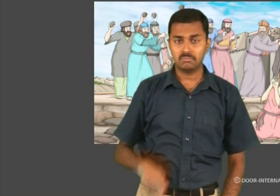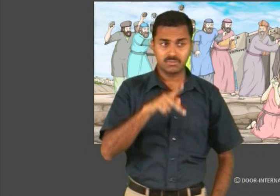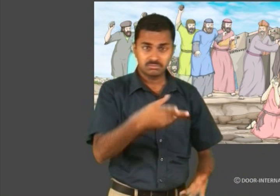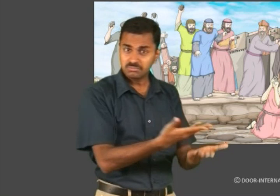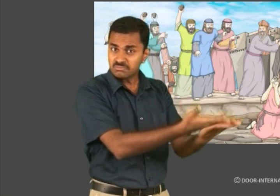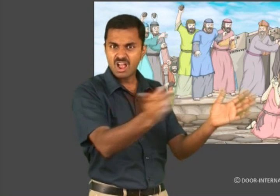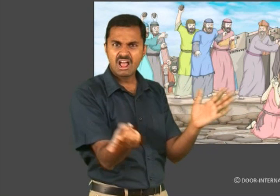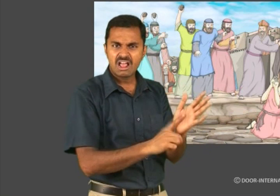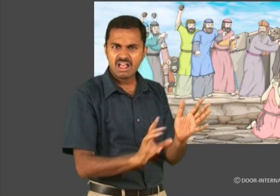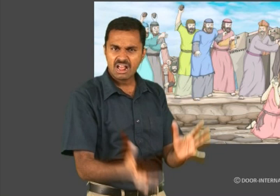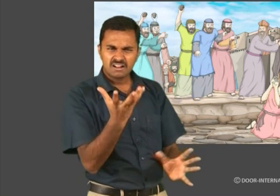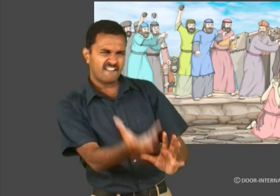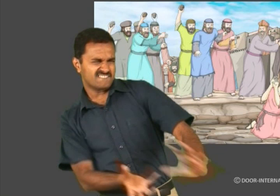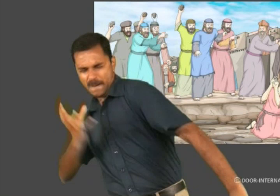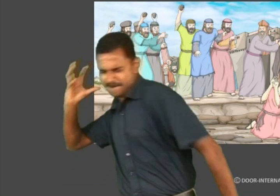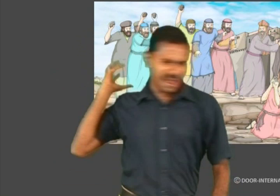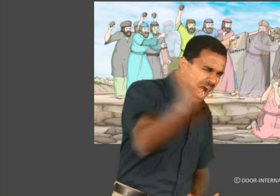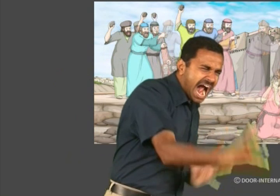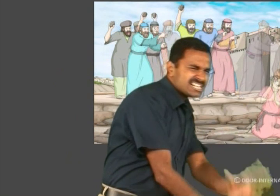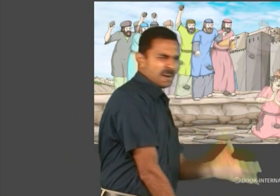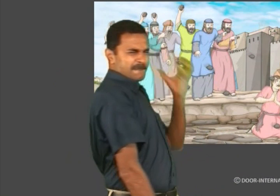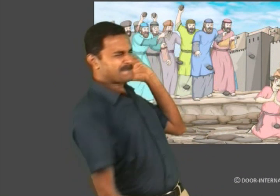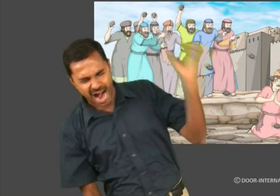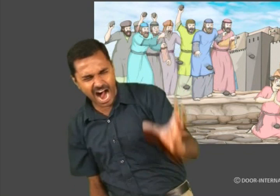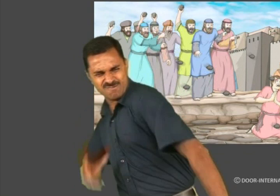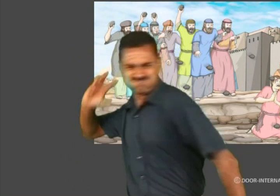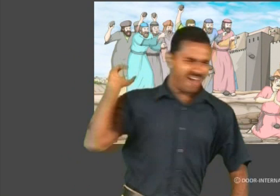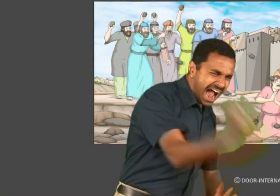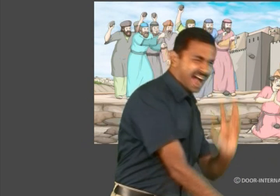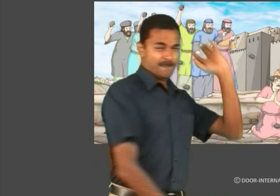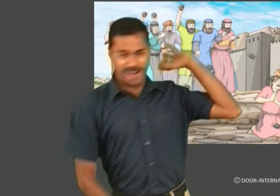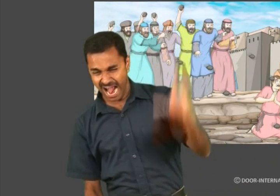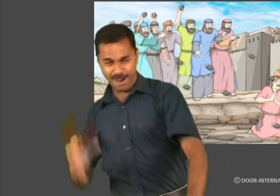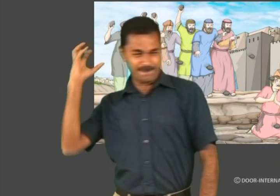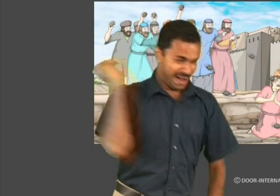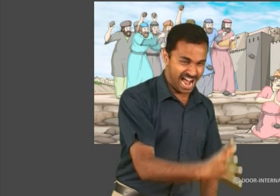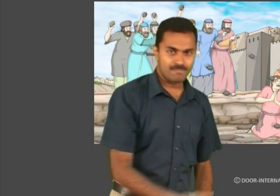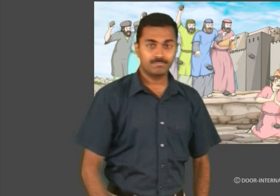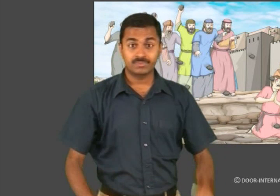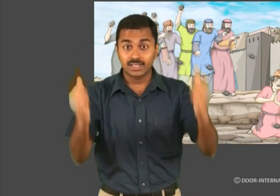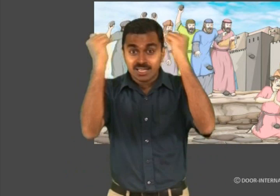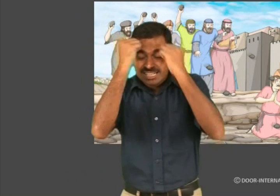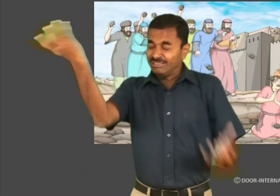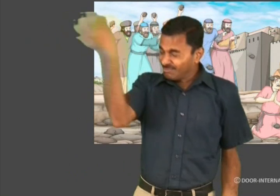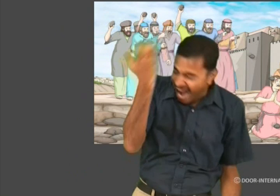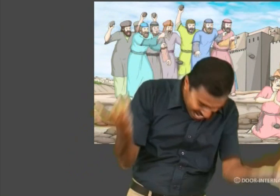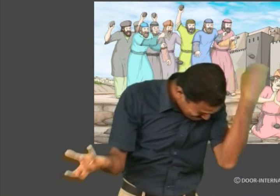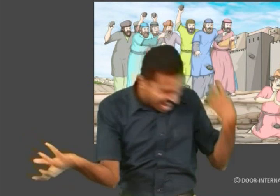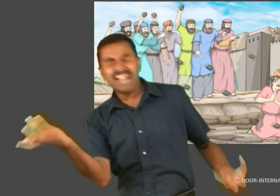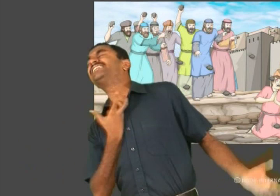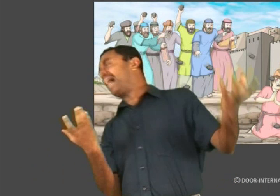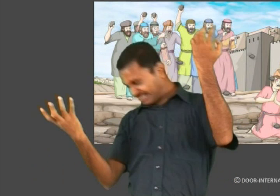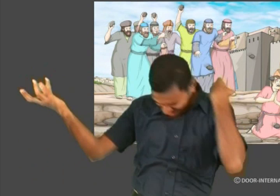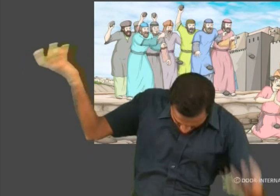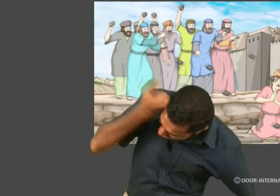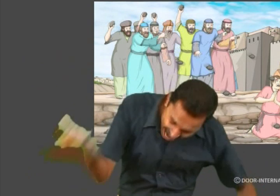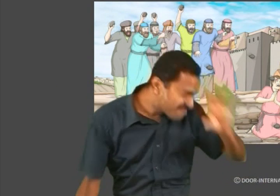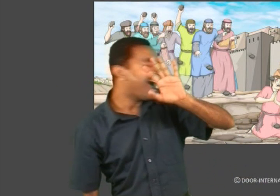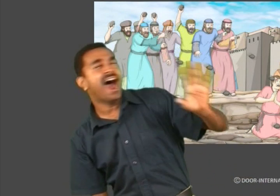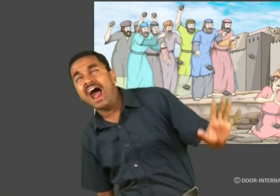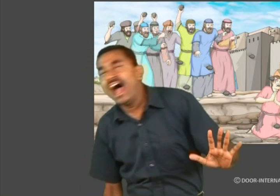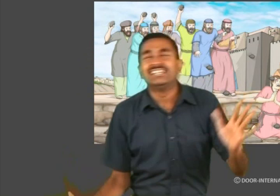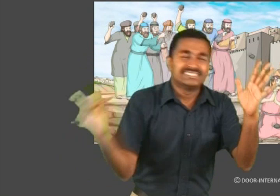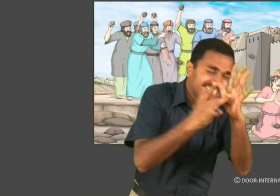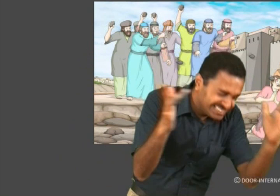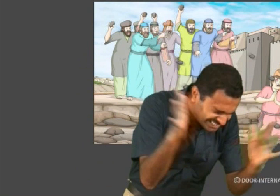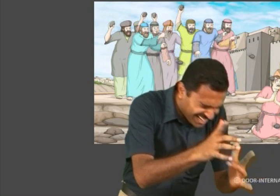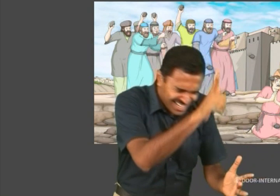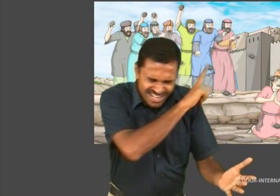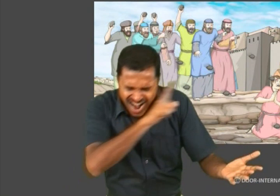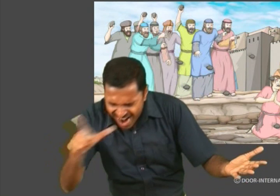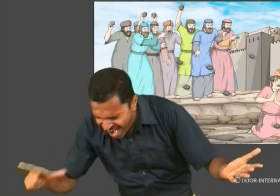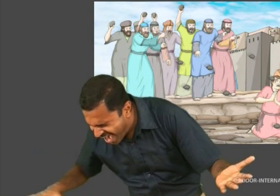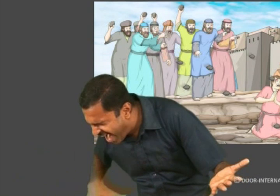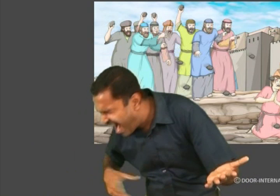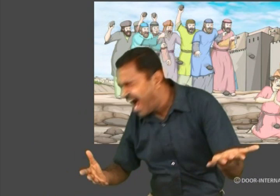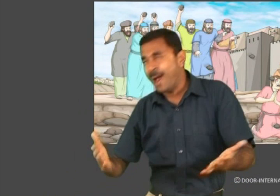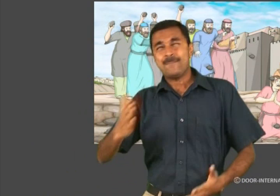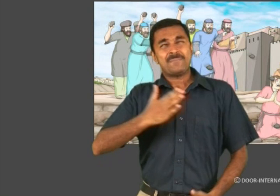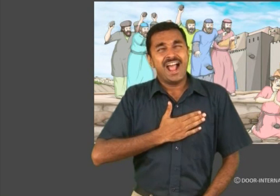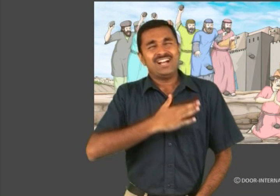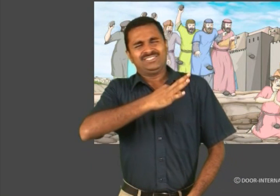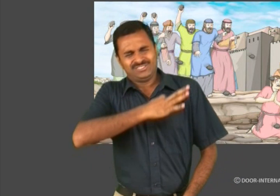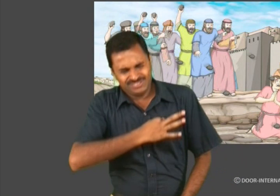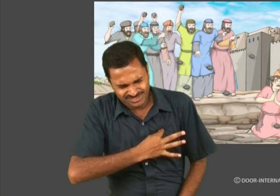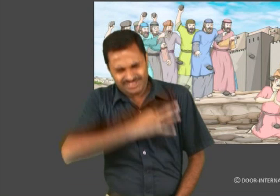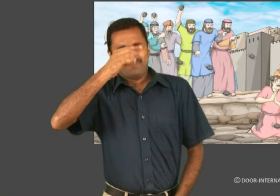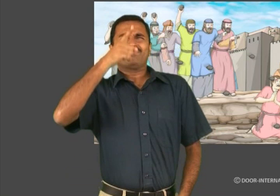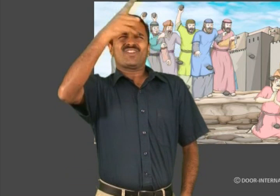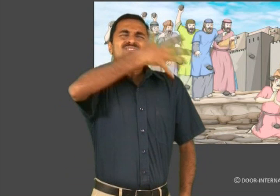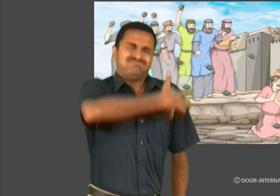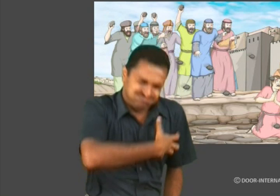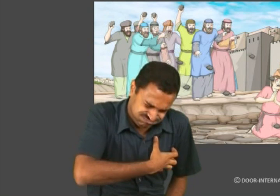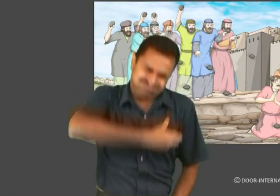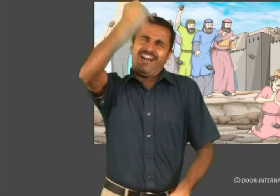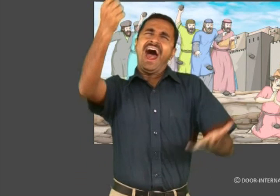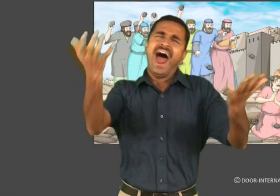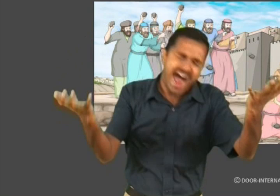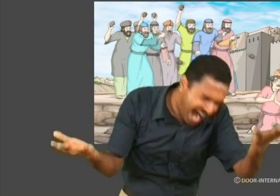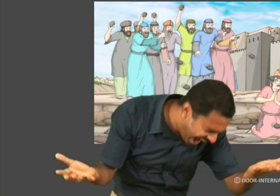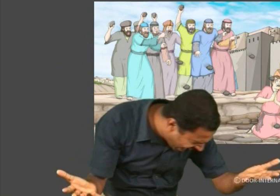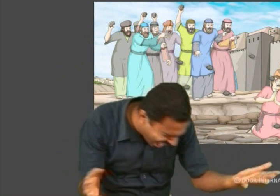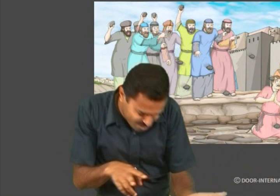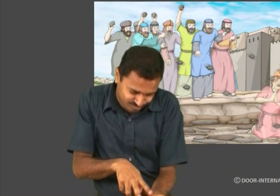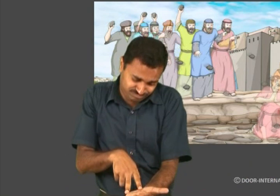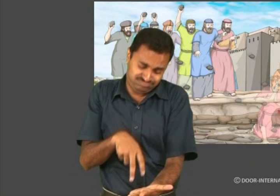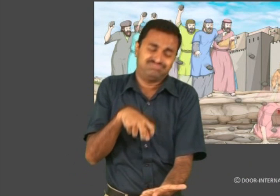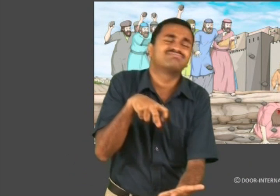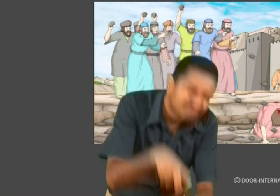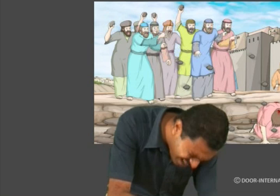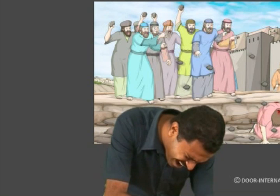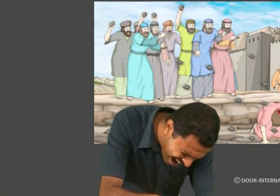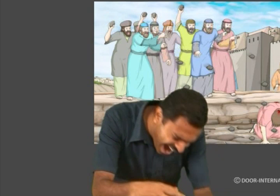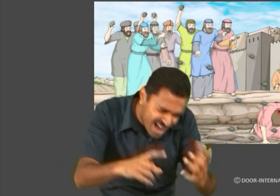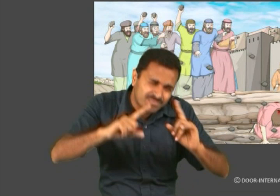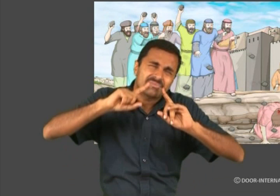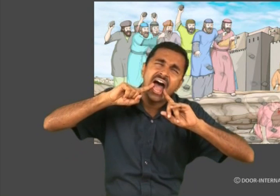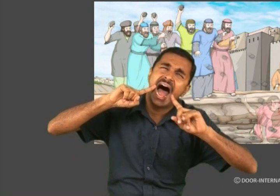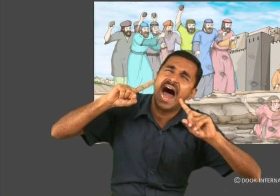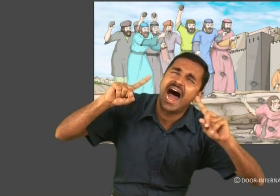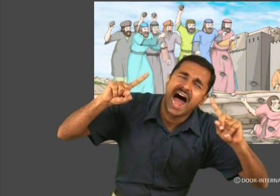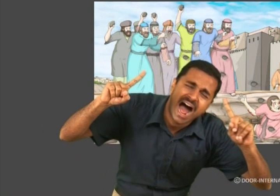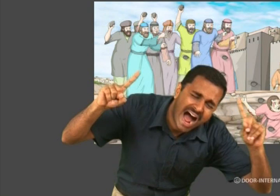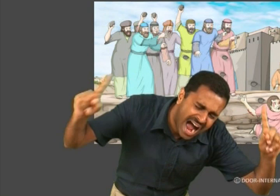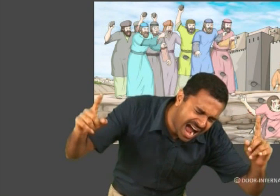While they were stoning him, Stephen appealed, “Lord Jesus, receive my spirit.”